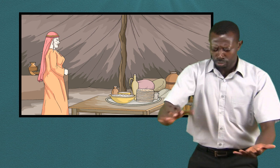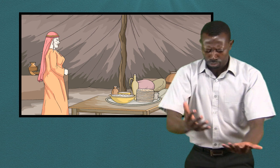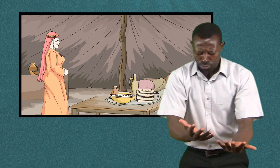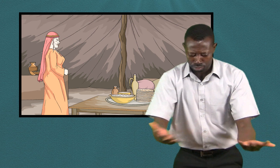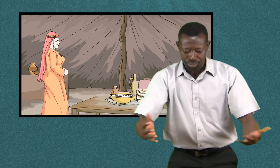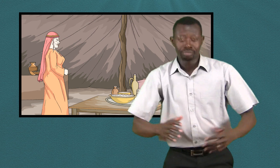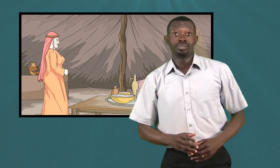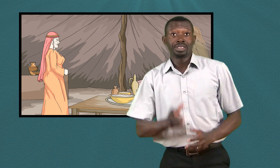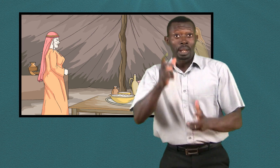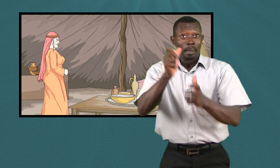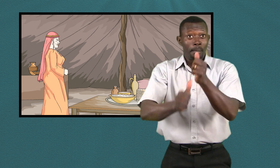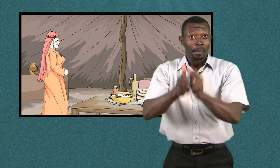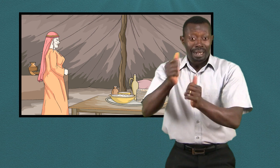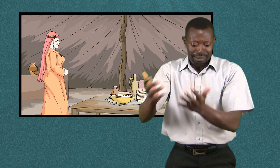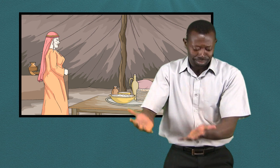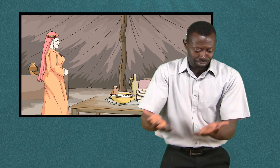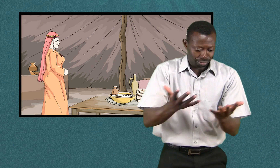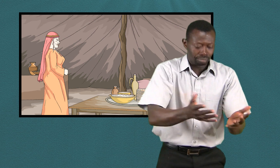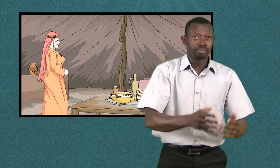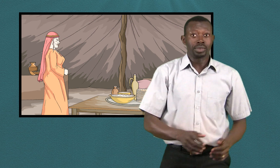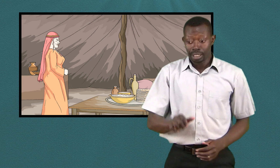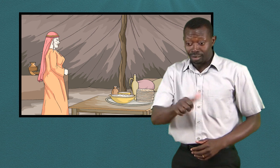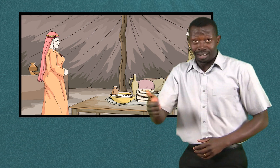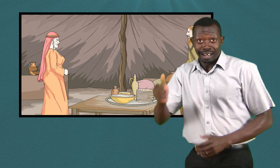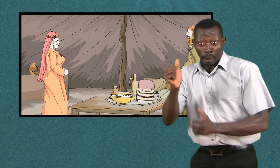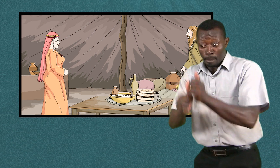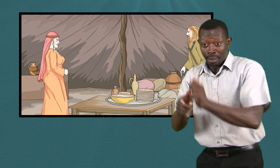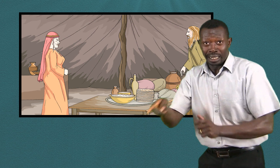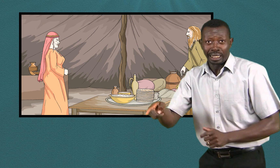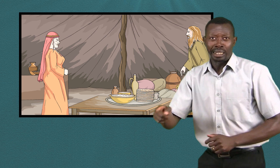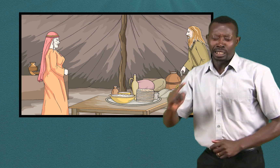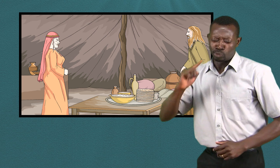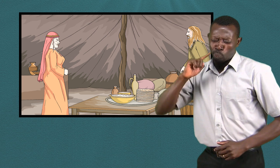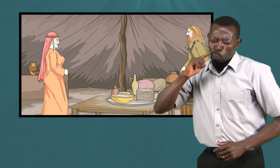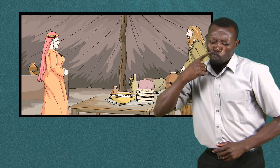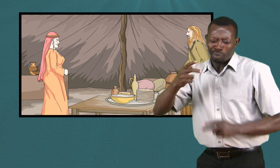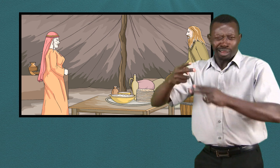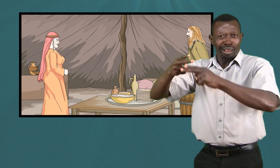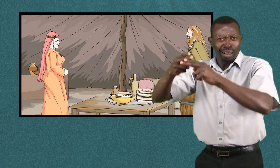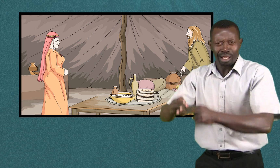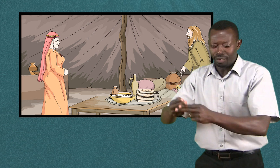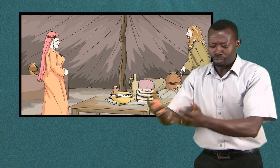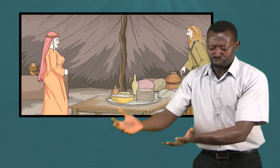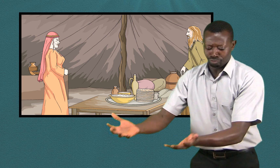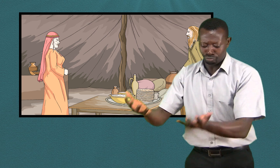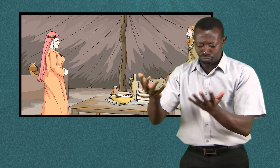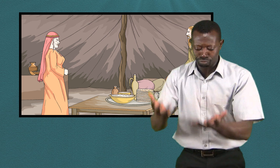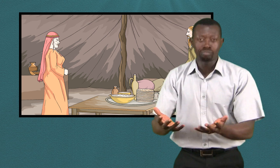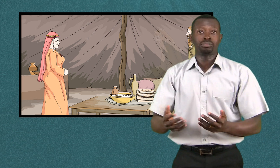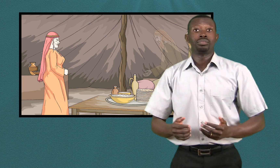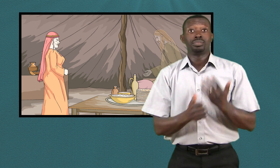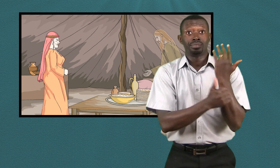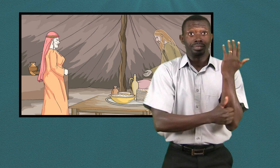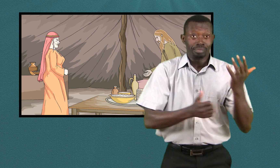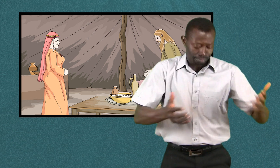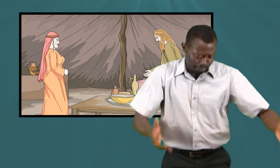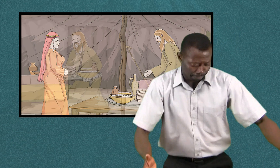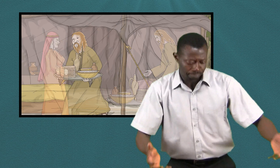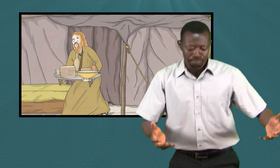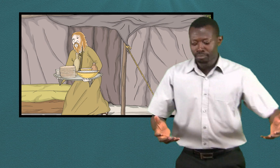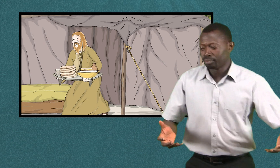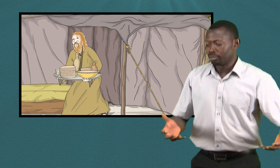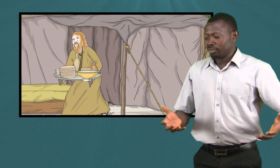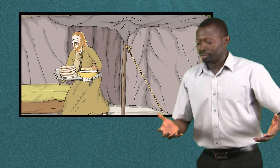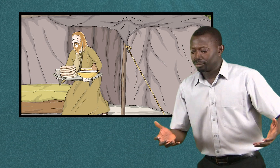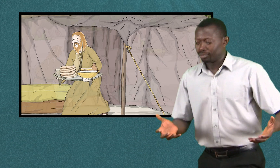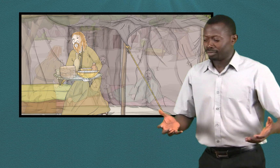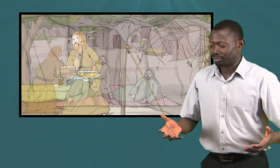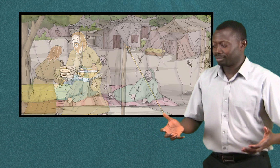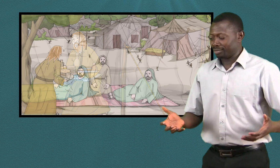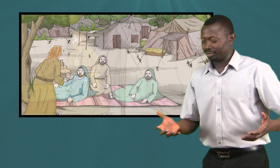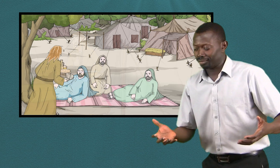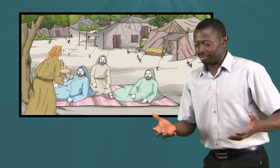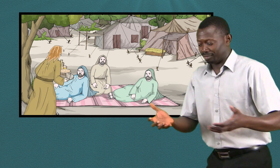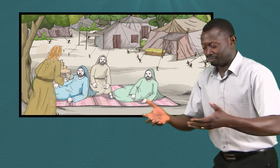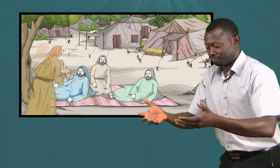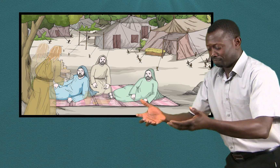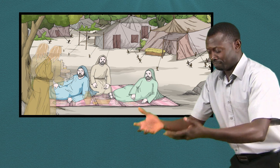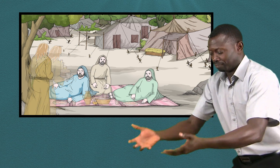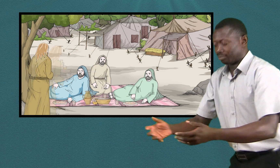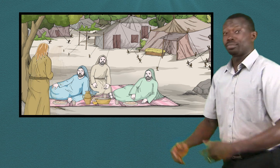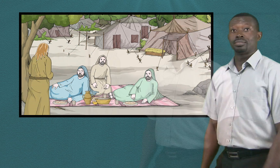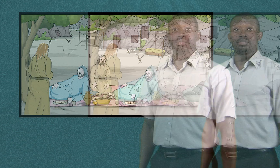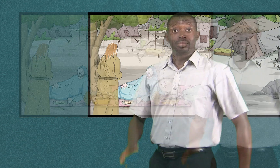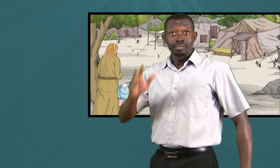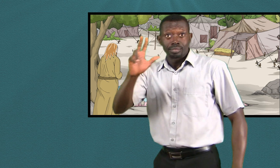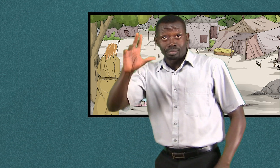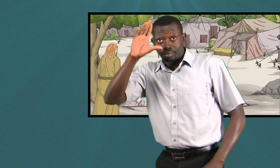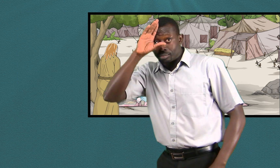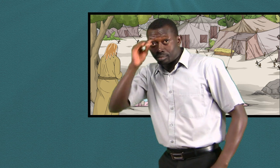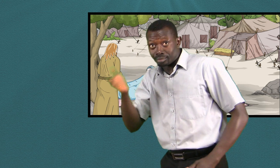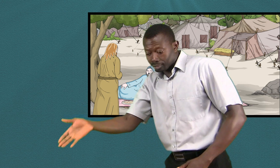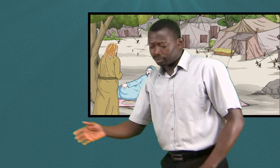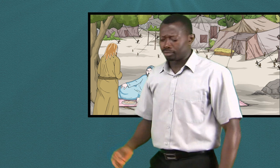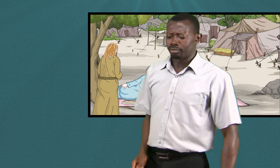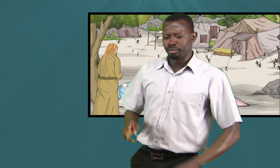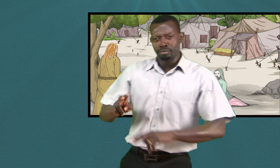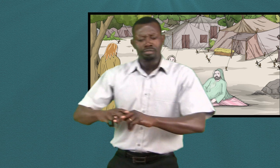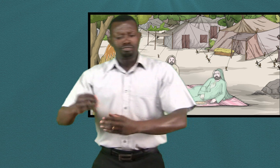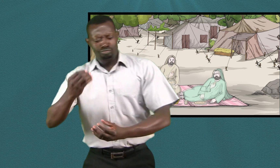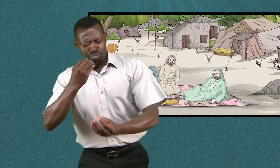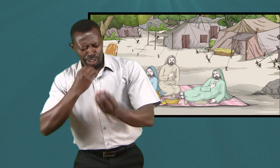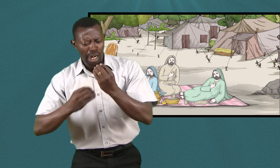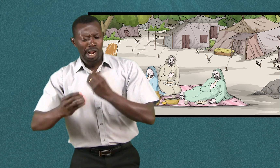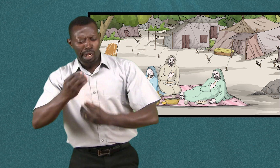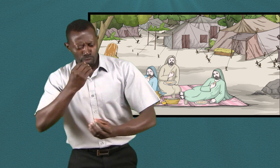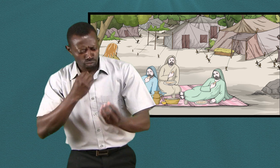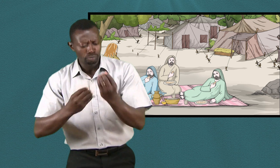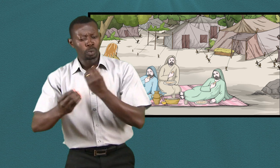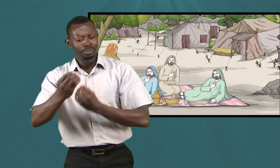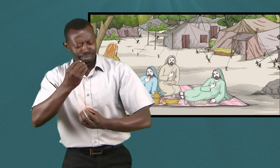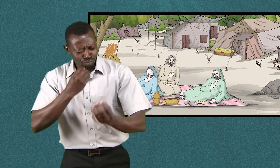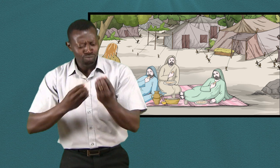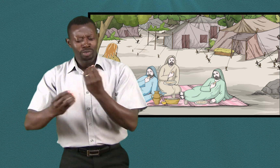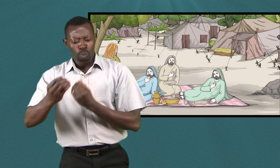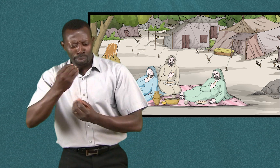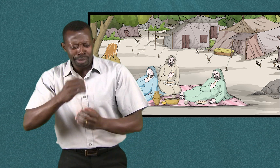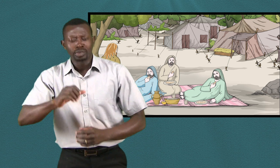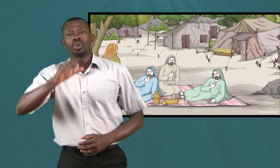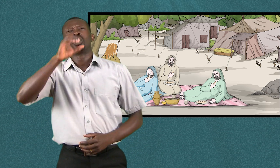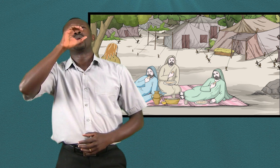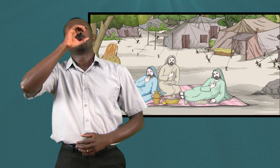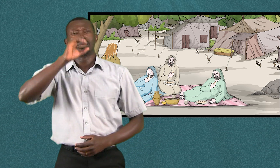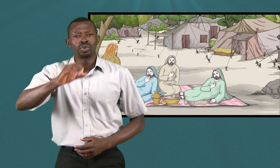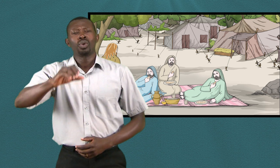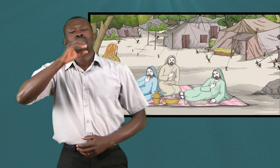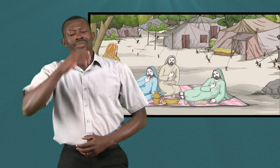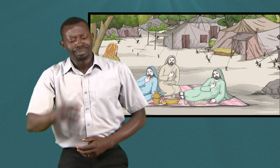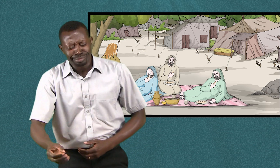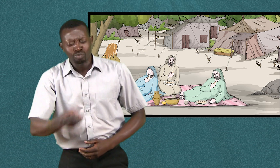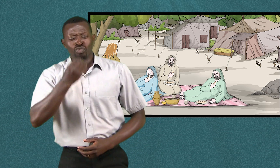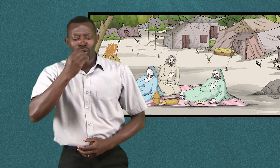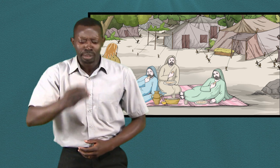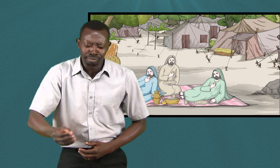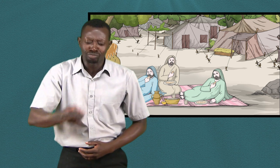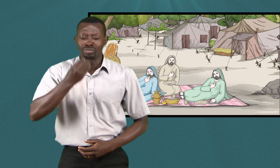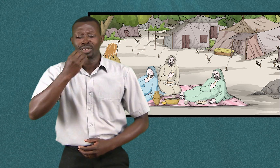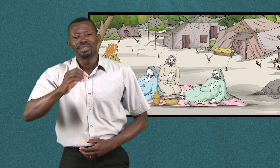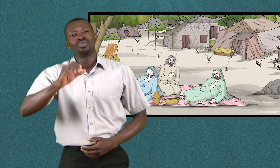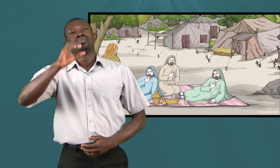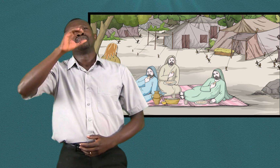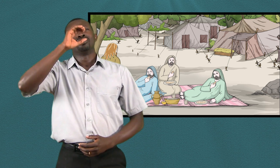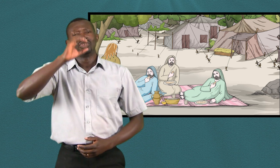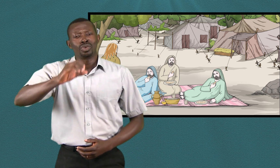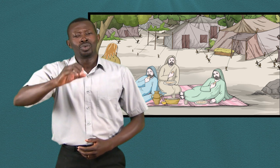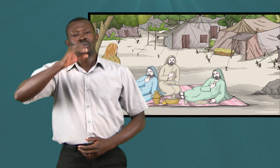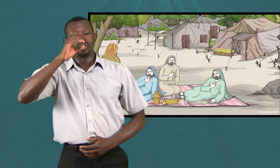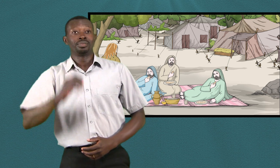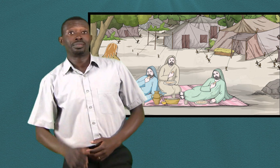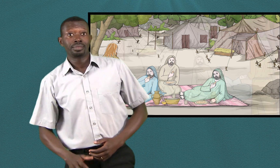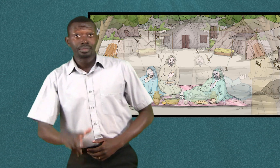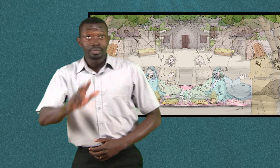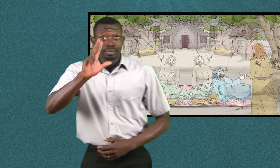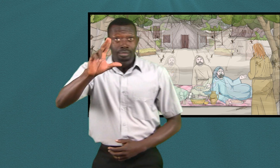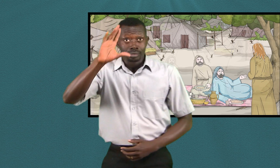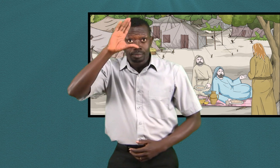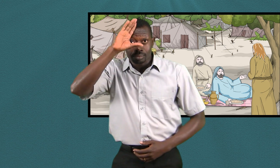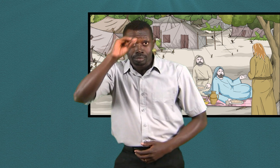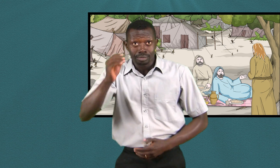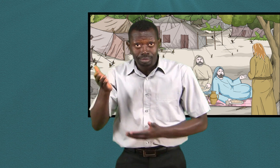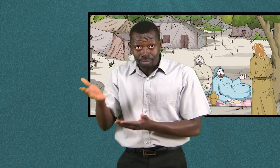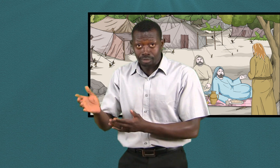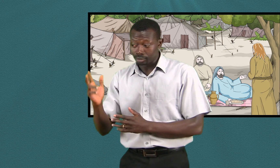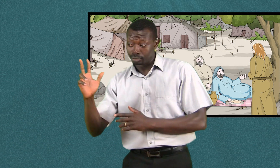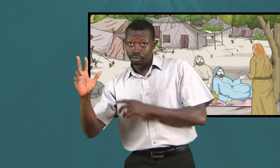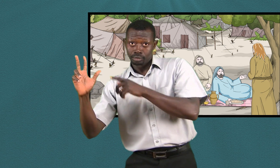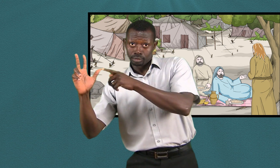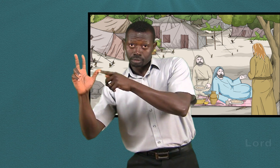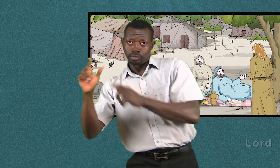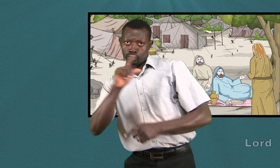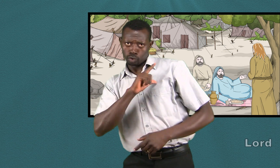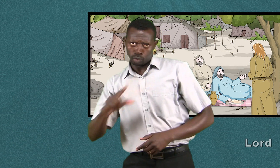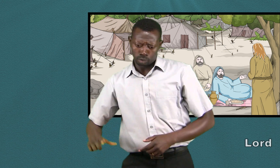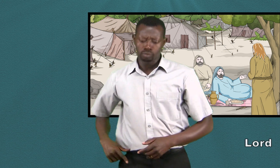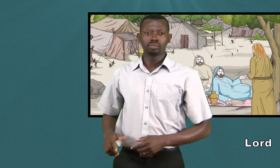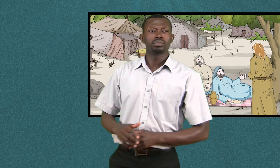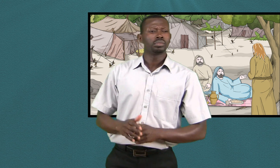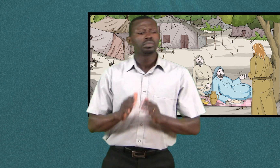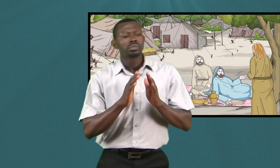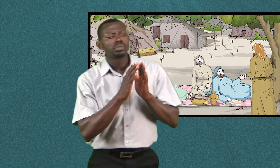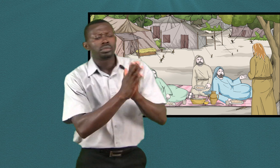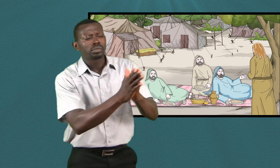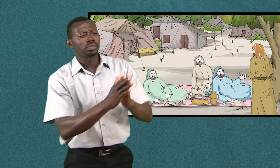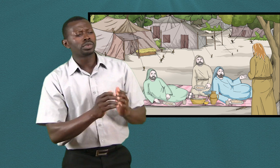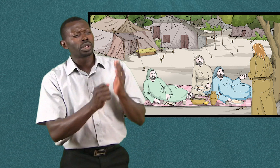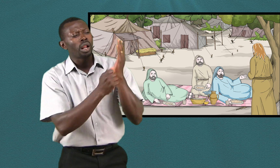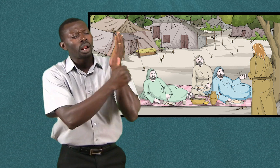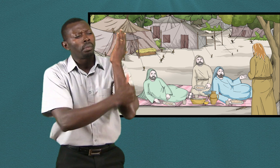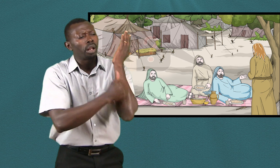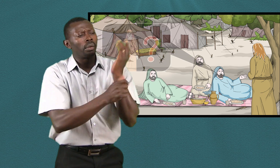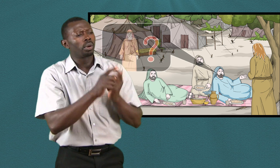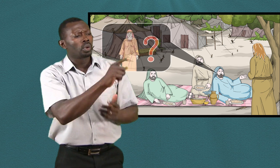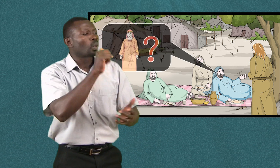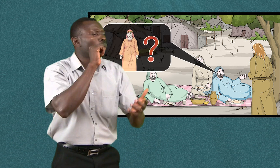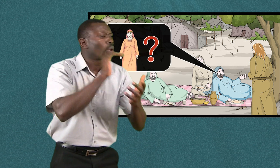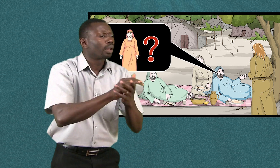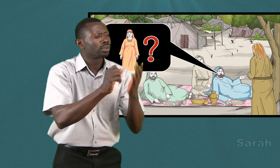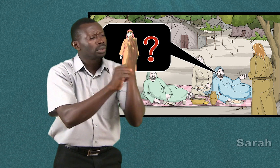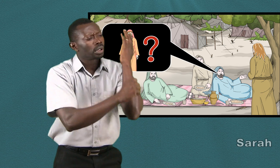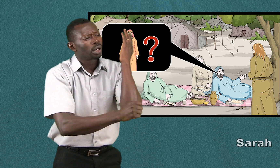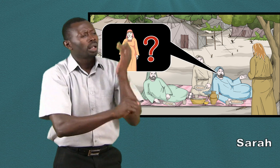Then Abraham brought curds and milk and the calf that had been prepared, and he set them before the men and stood by them under the tree as they ate.